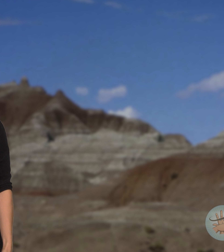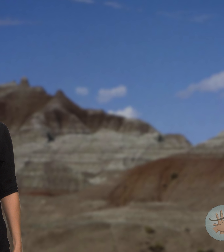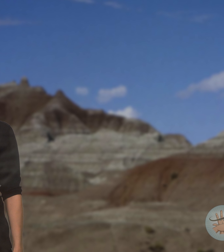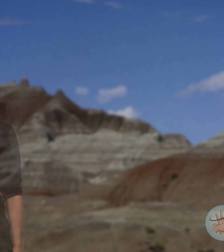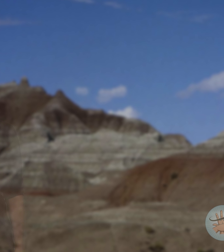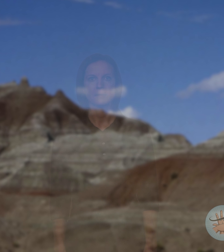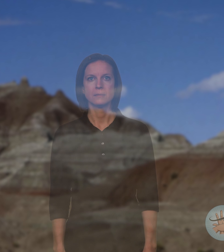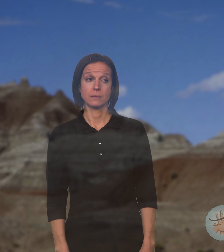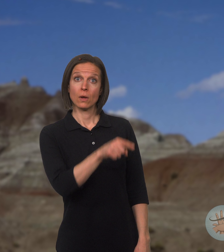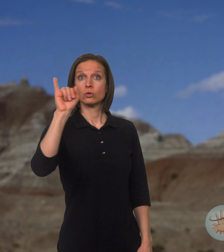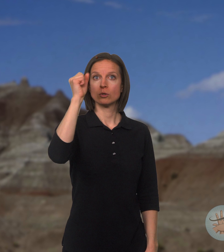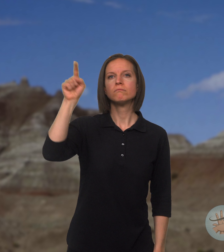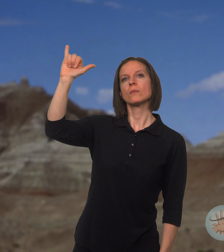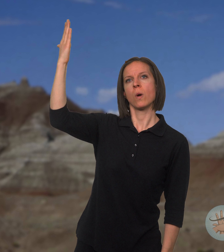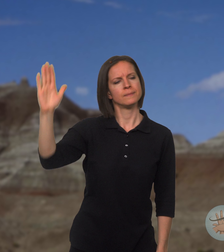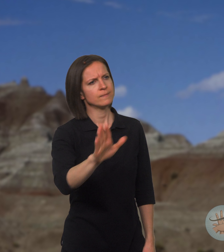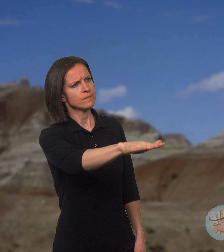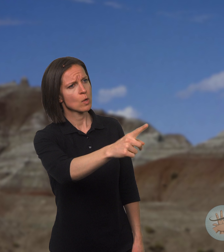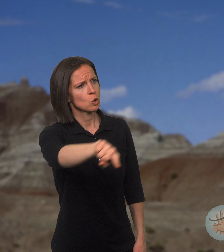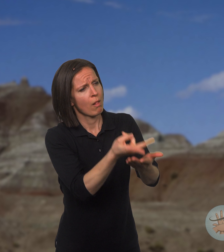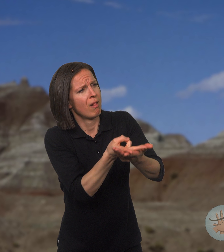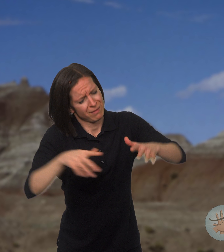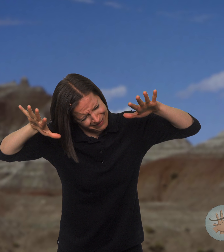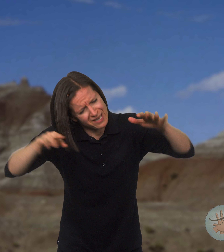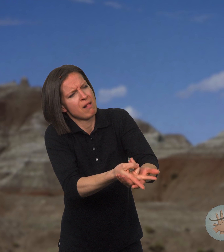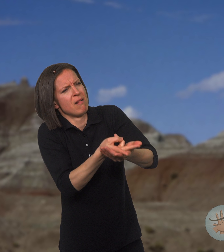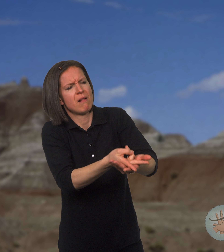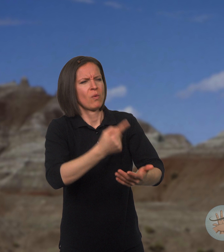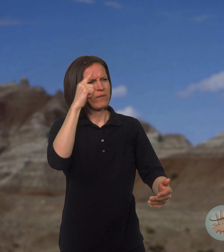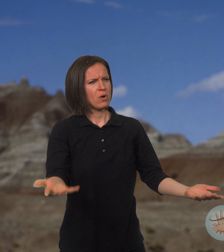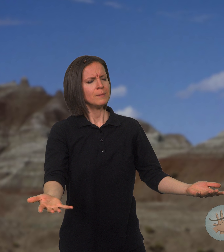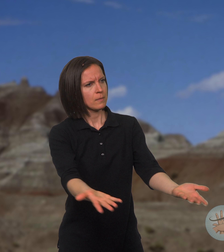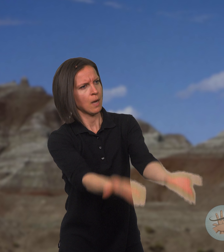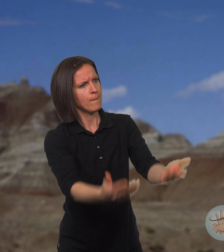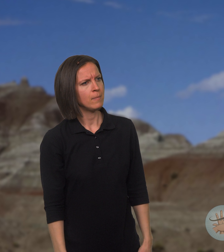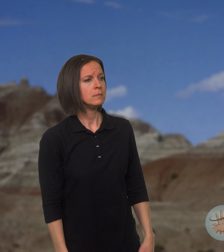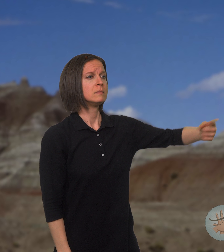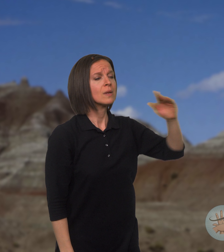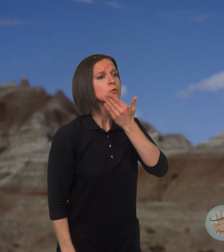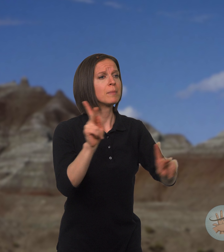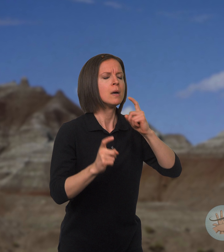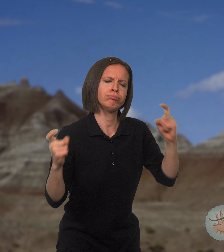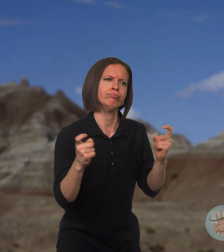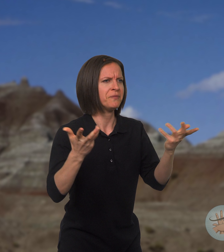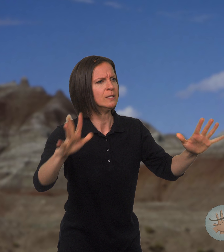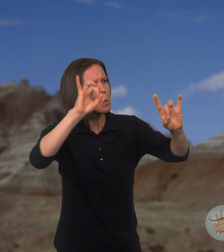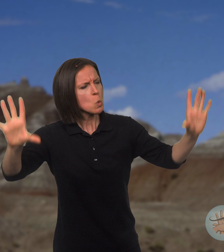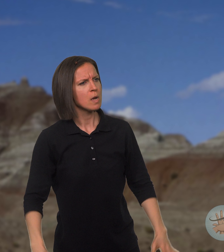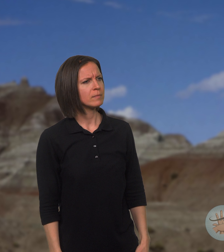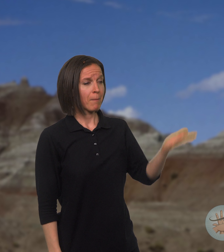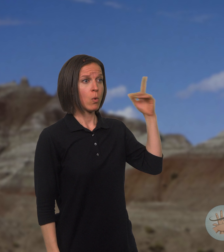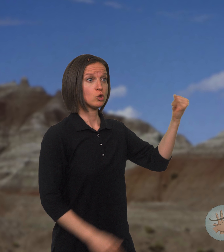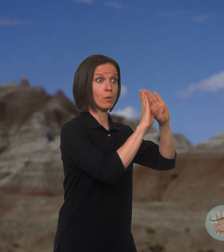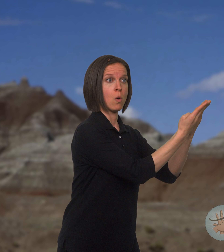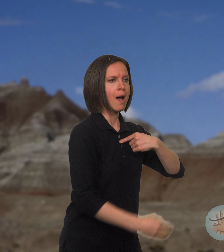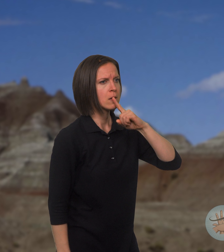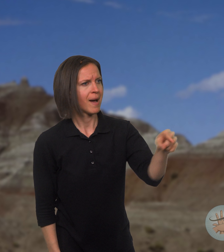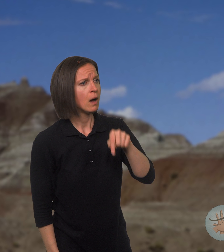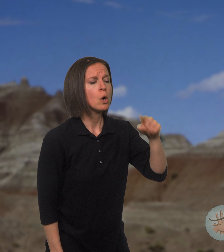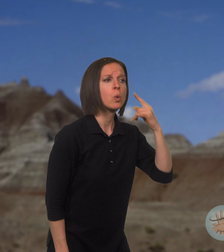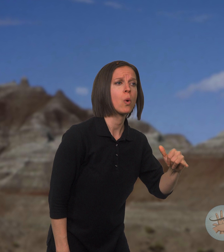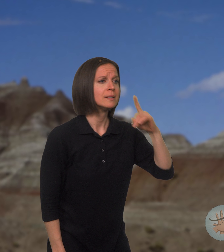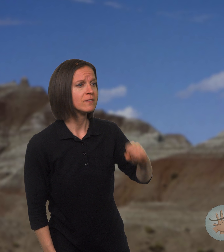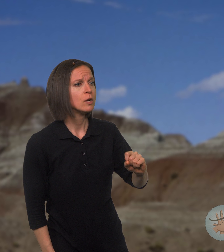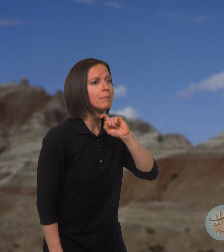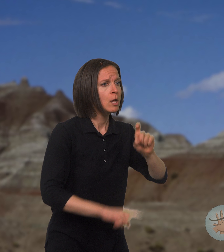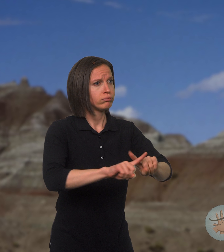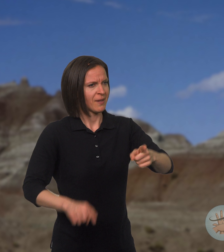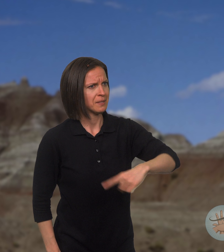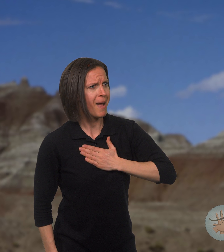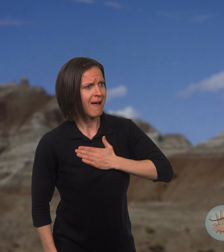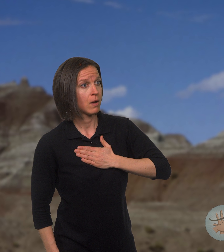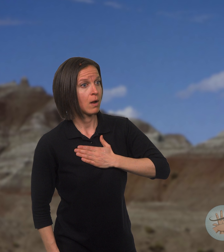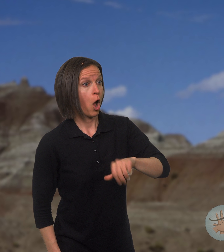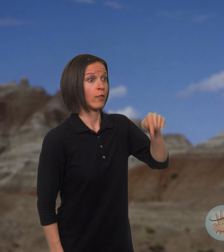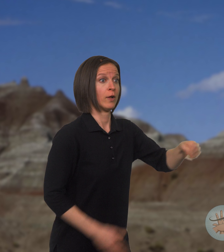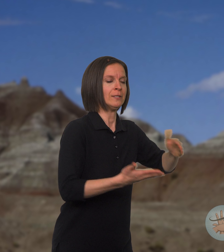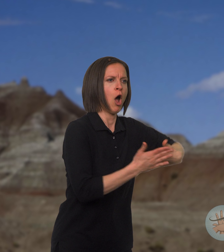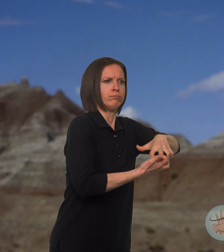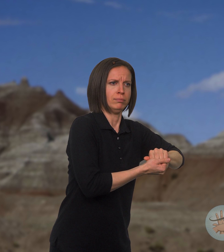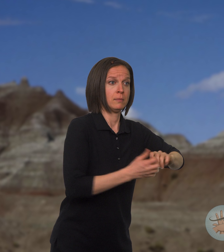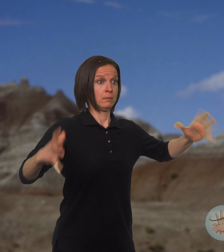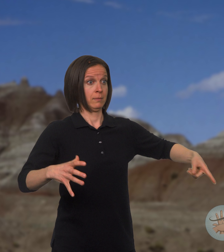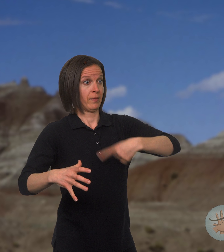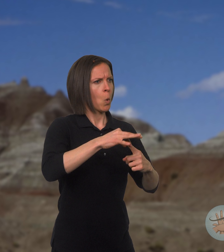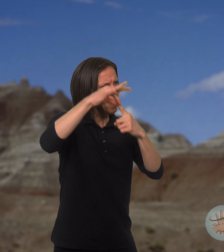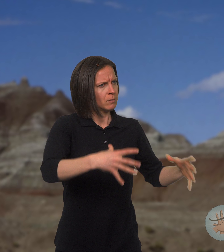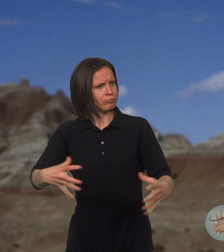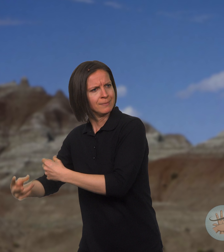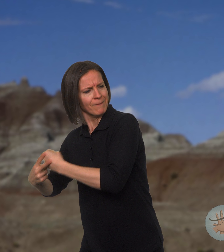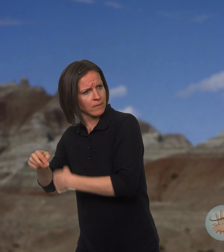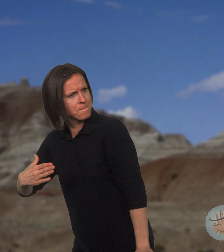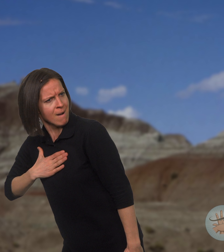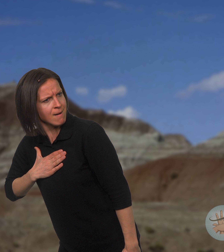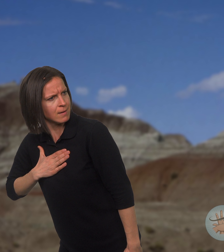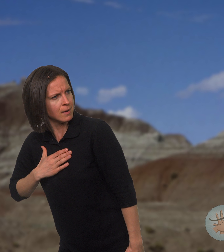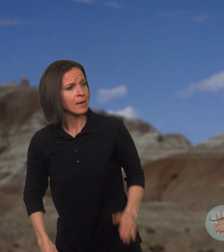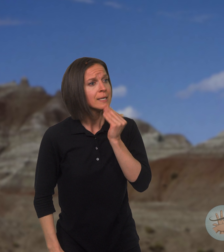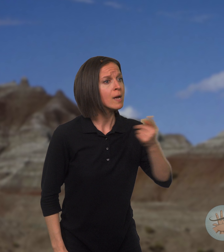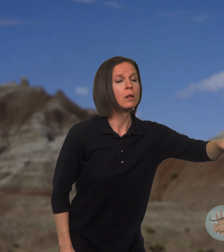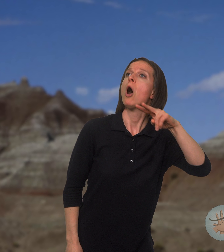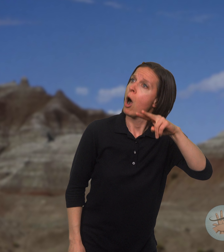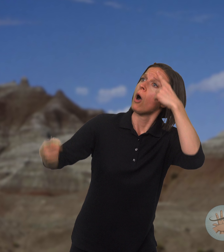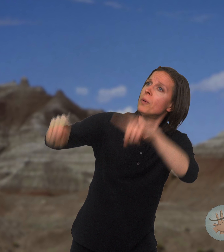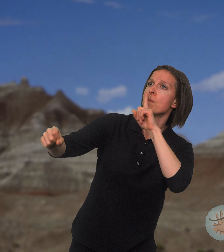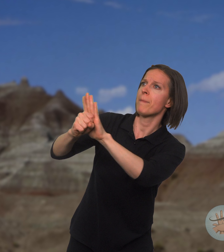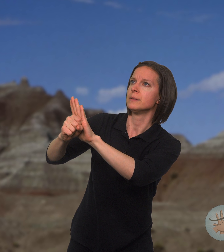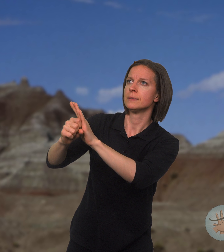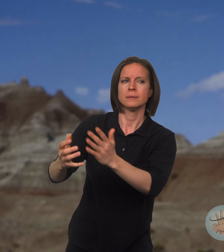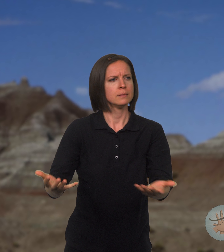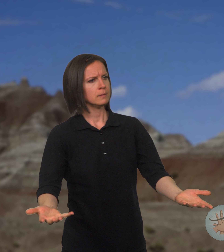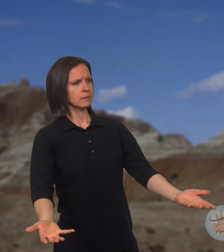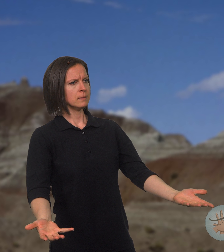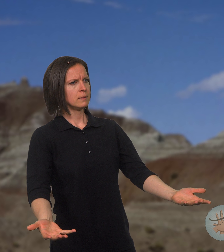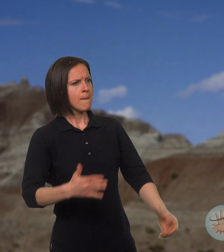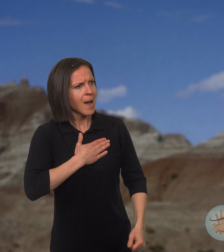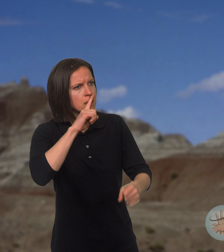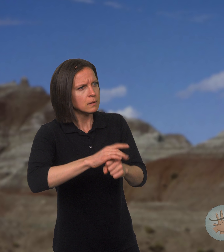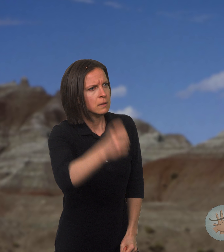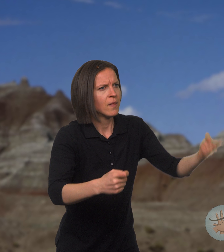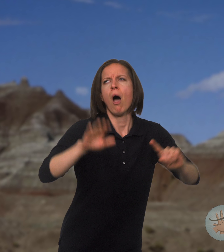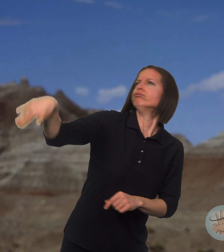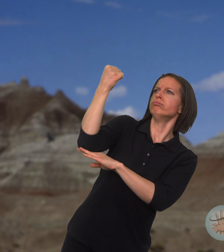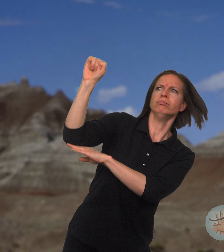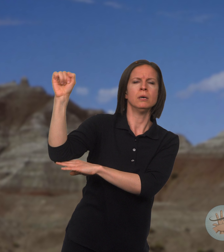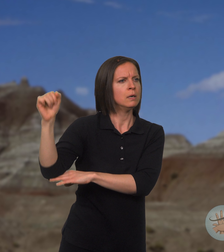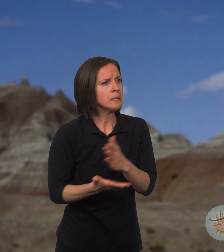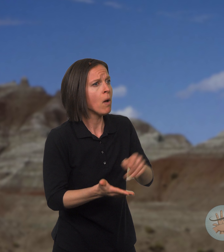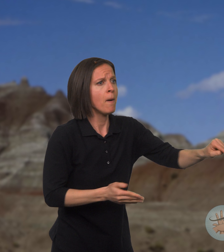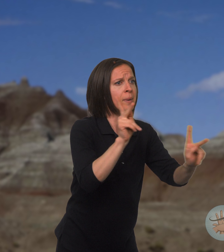But the LORD said to Joshua, “Stand up! Why have you fallen on your face? Israel has sinned; they have transgressed My covenant that I commanded them, and they have taken some of what was devoted to destruction.